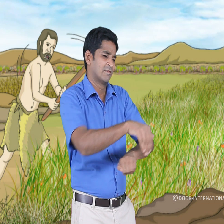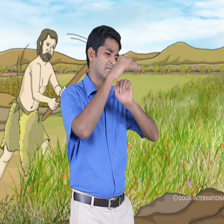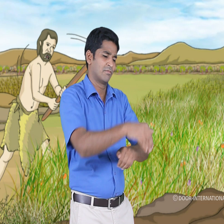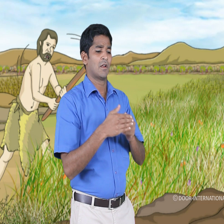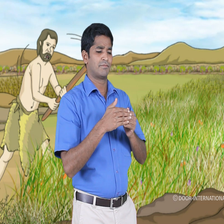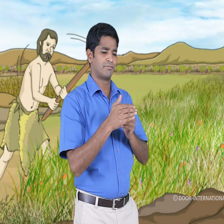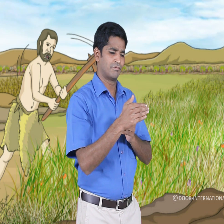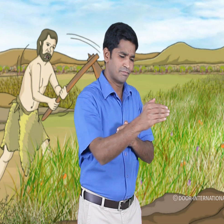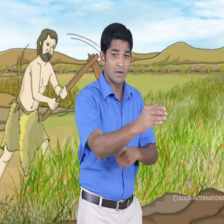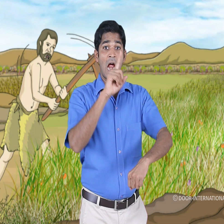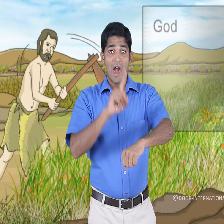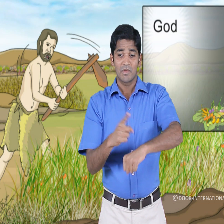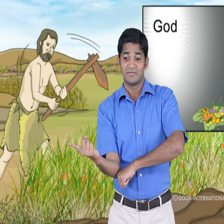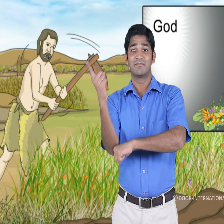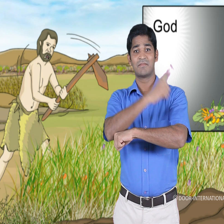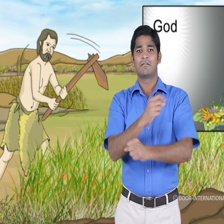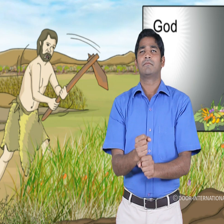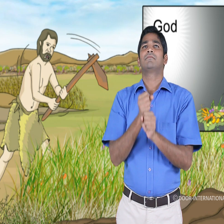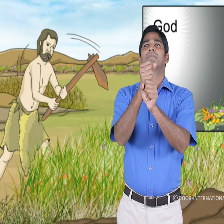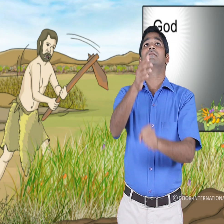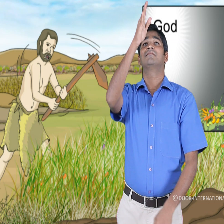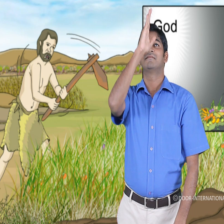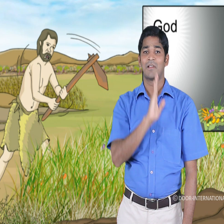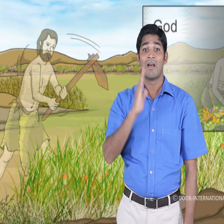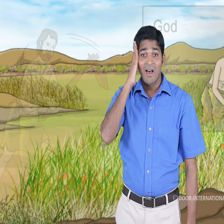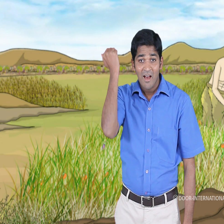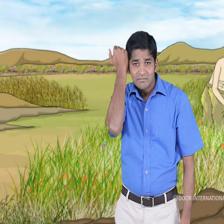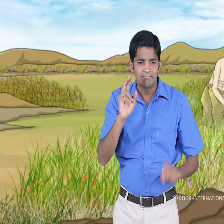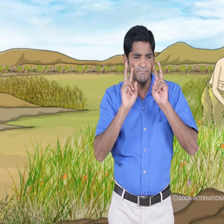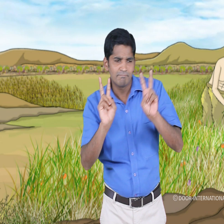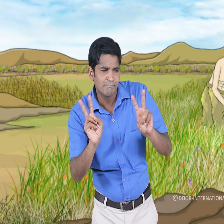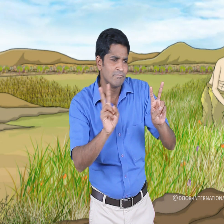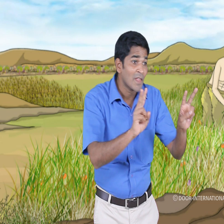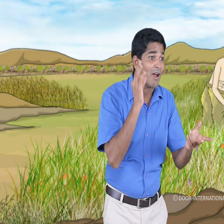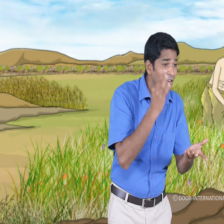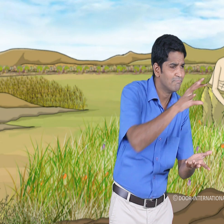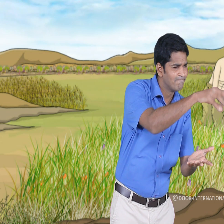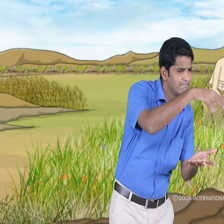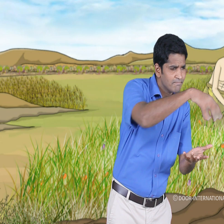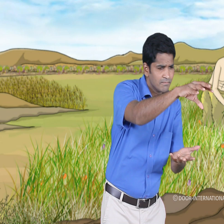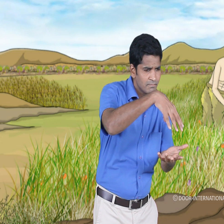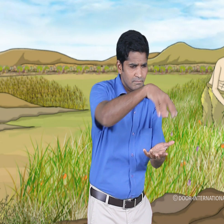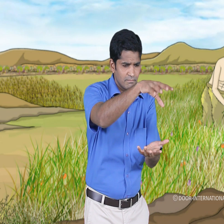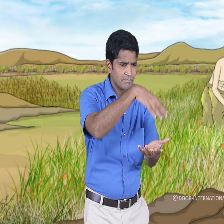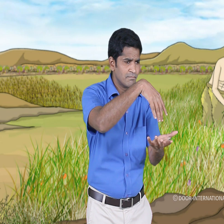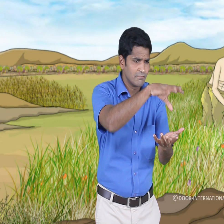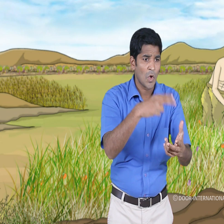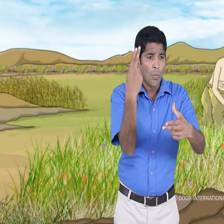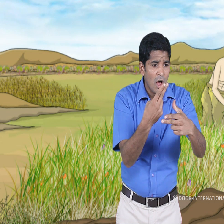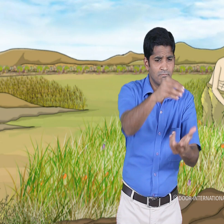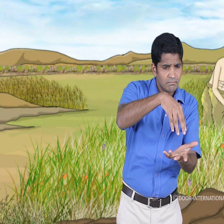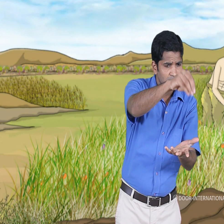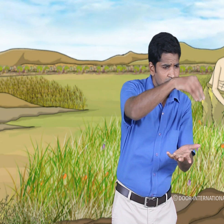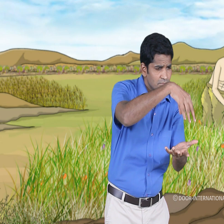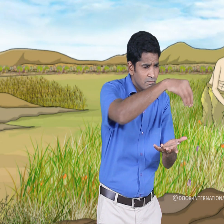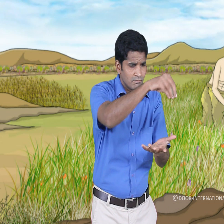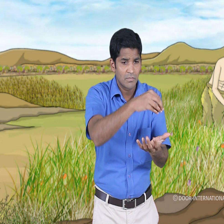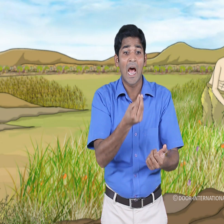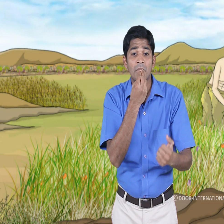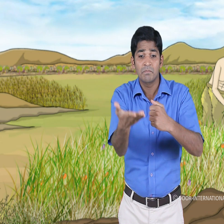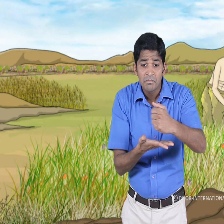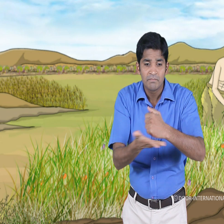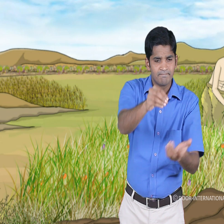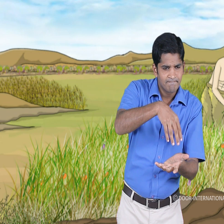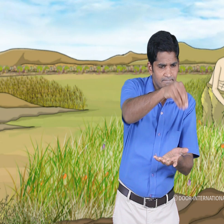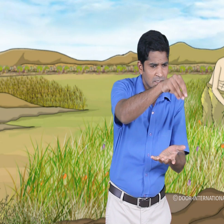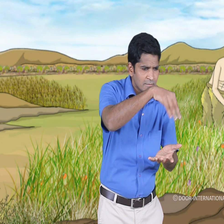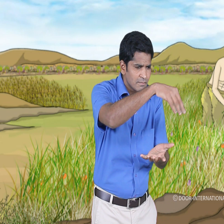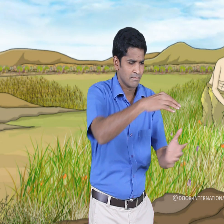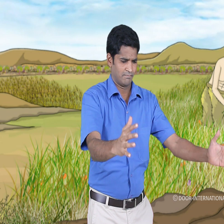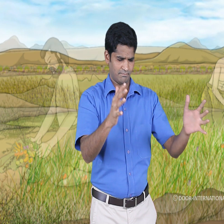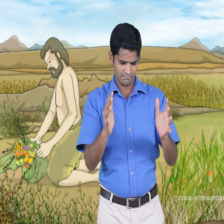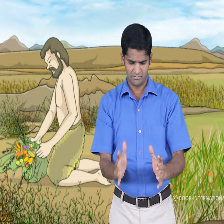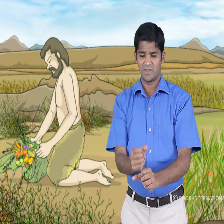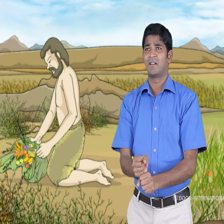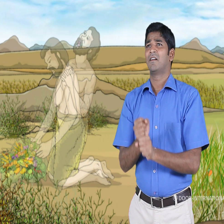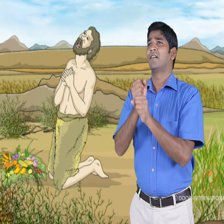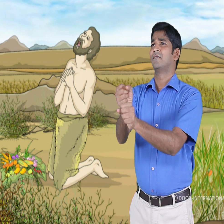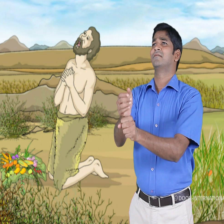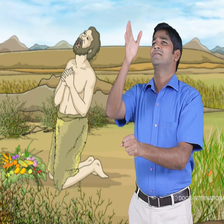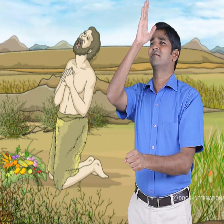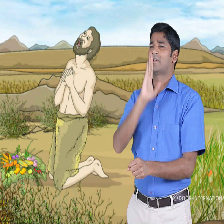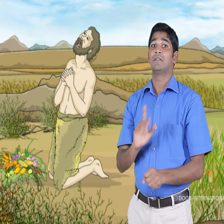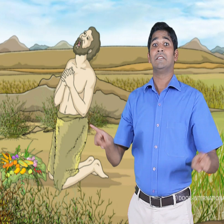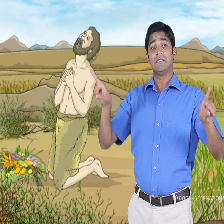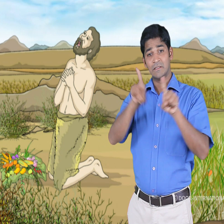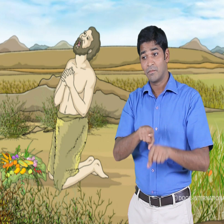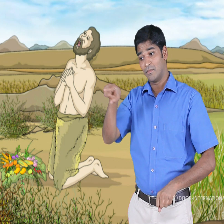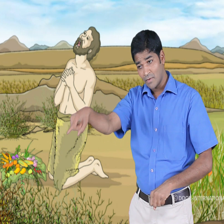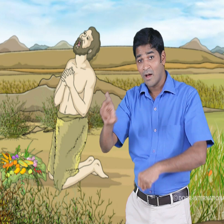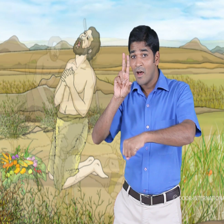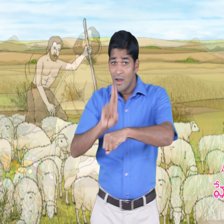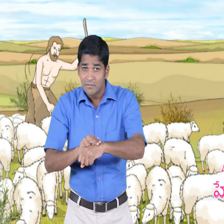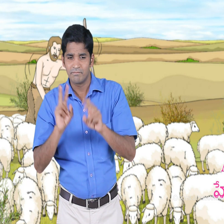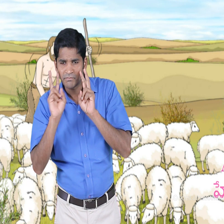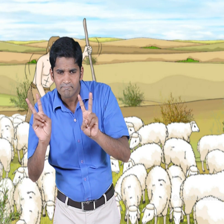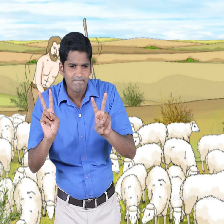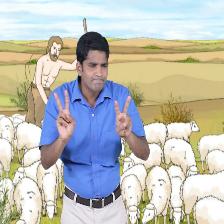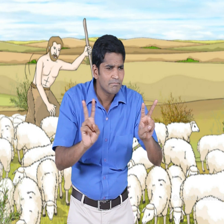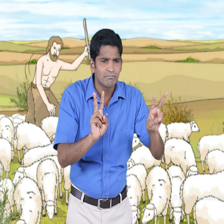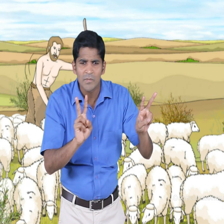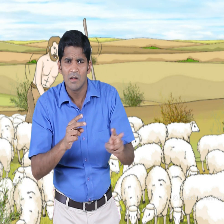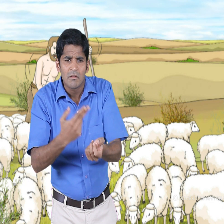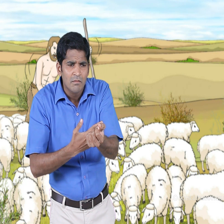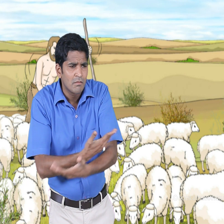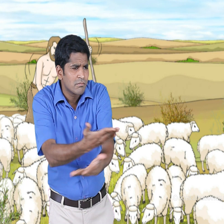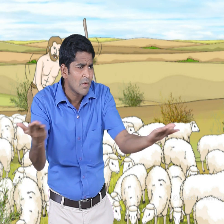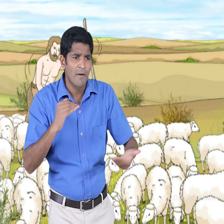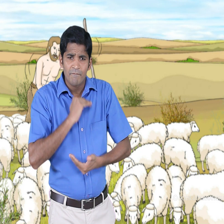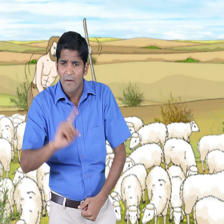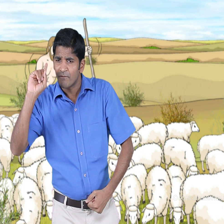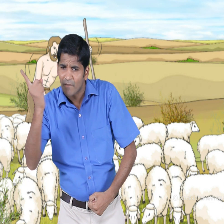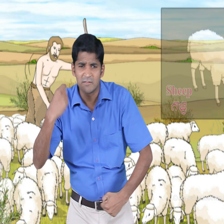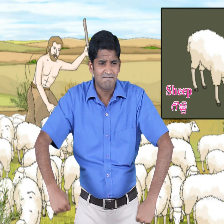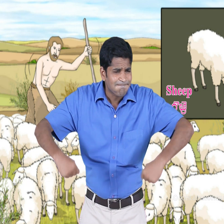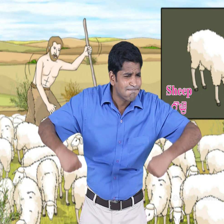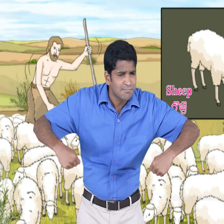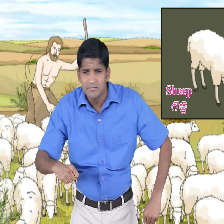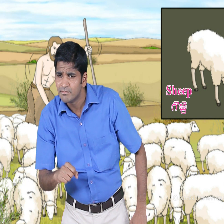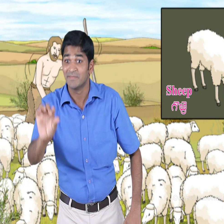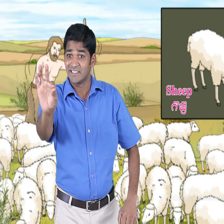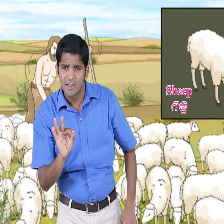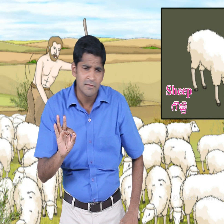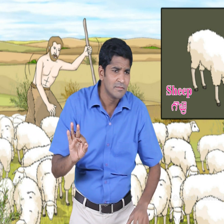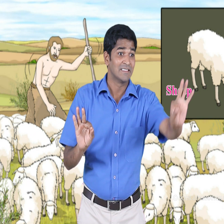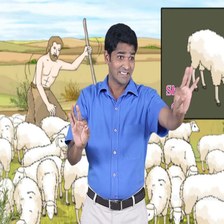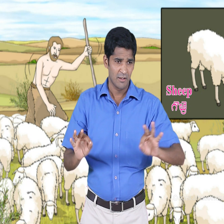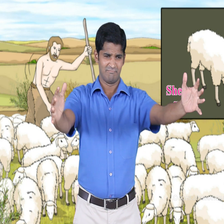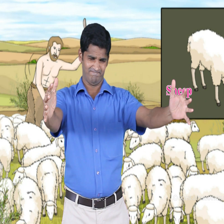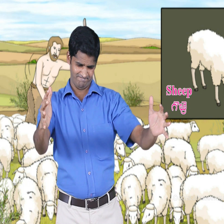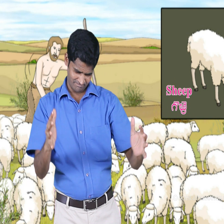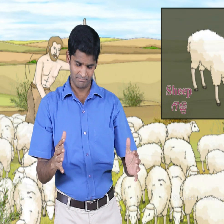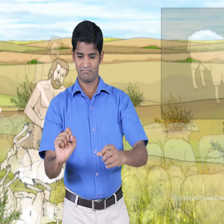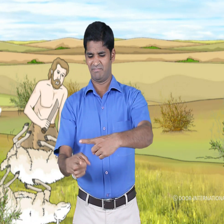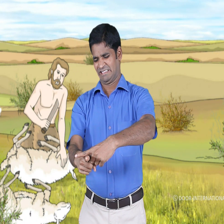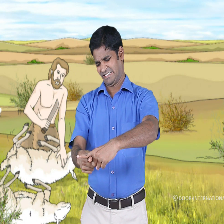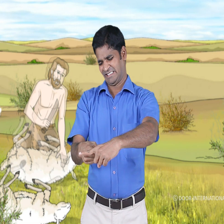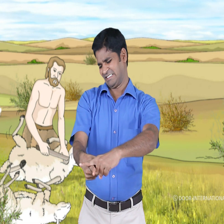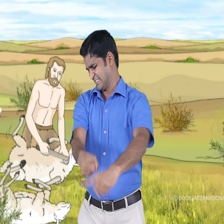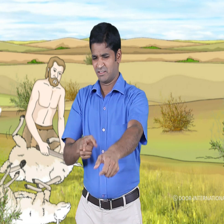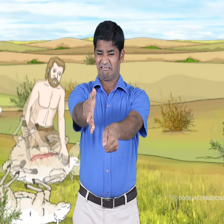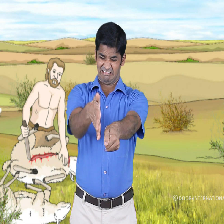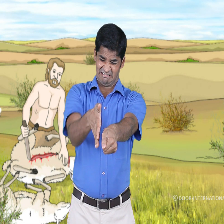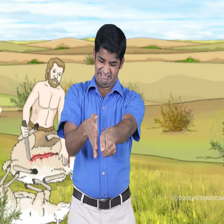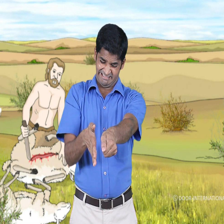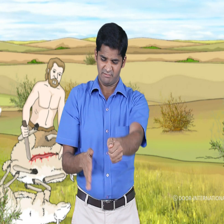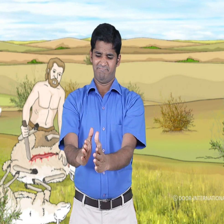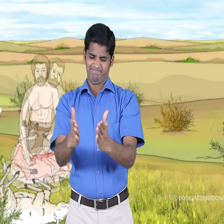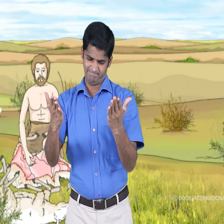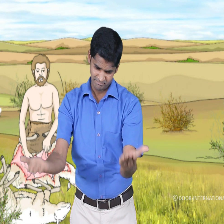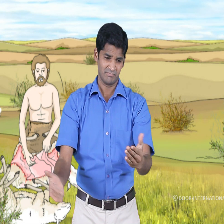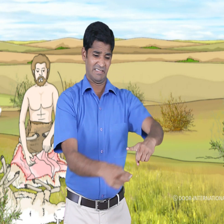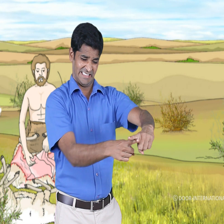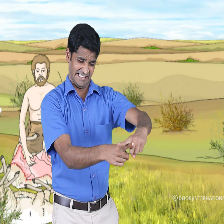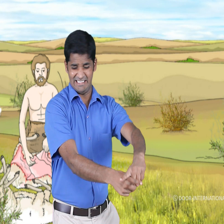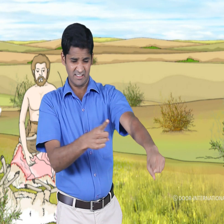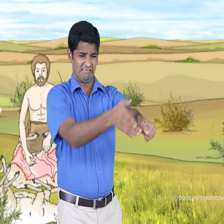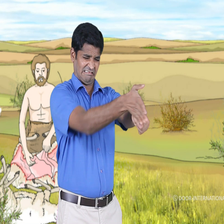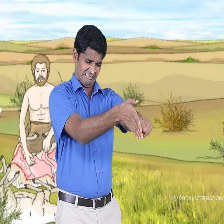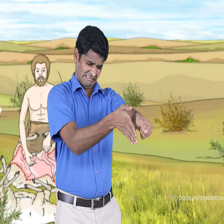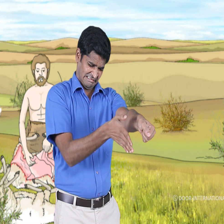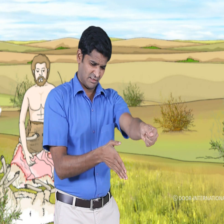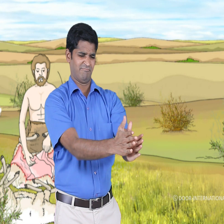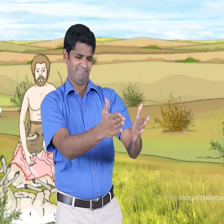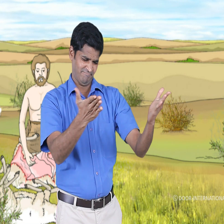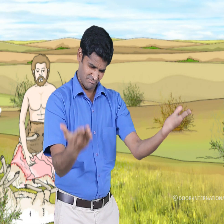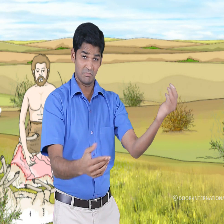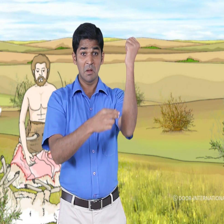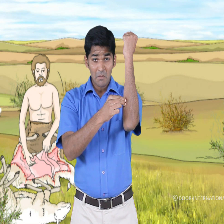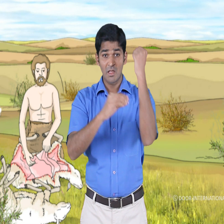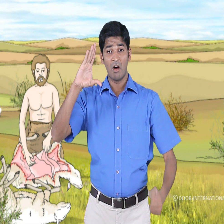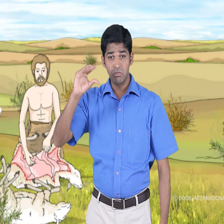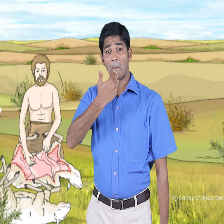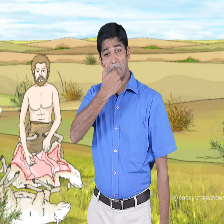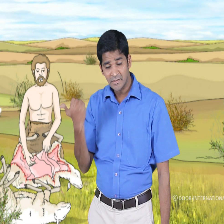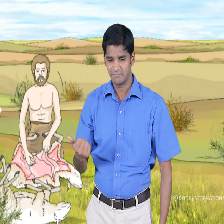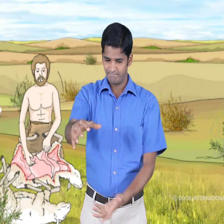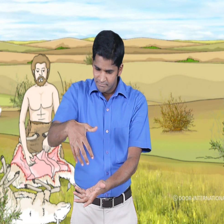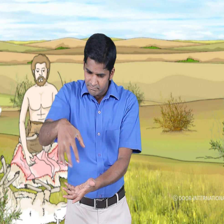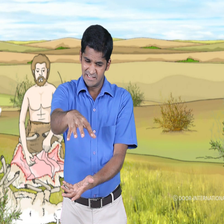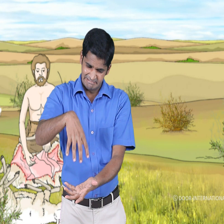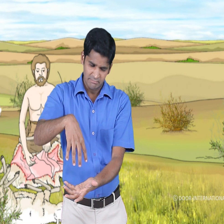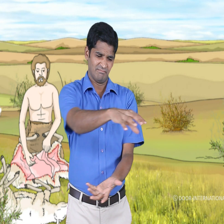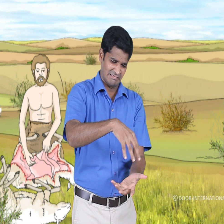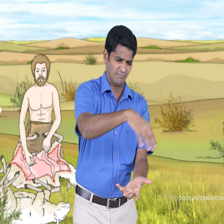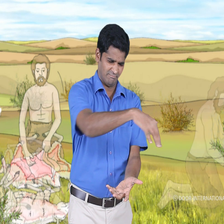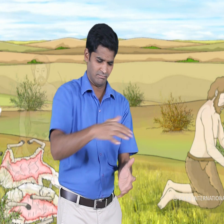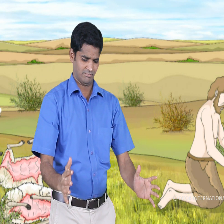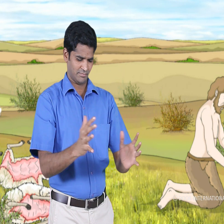So in the course of time, Cain brought some of the fruit of the soil as an offering to the LORD, while Abel brought the best portions of the firstborn of his flock.